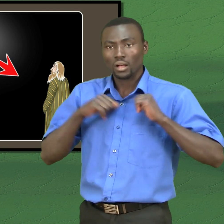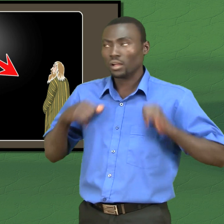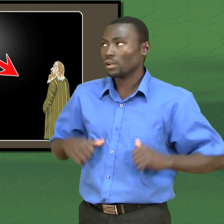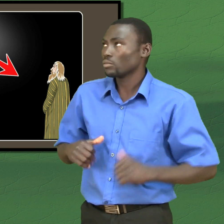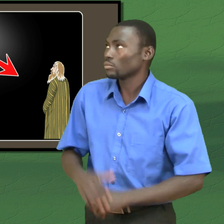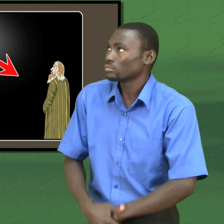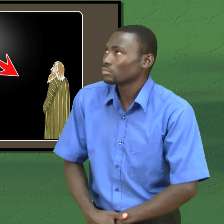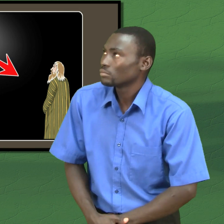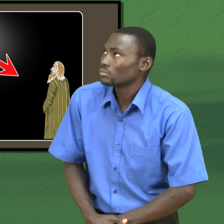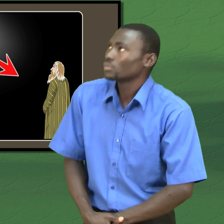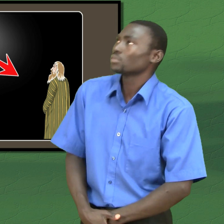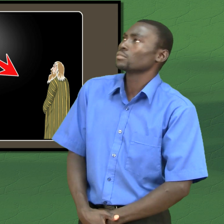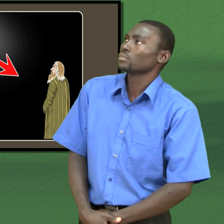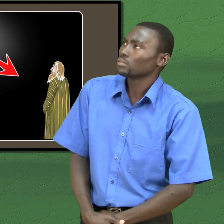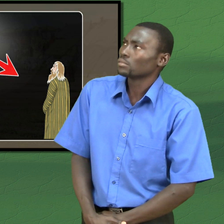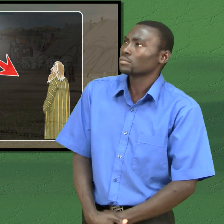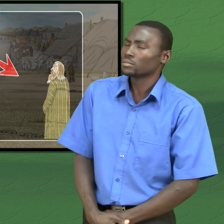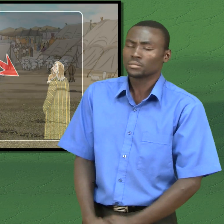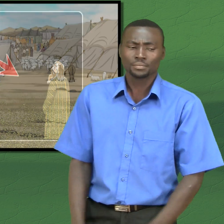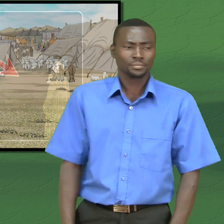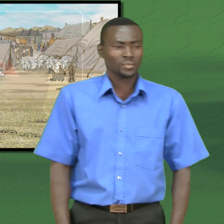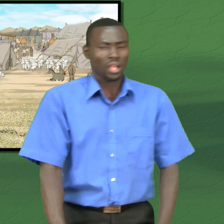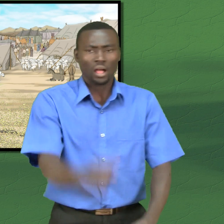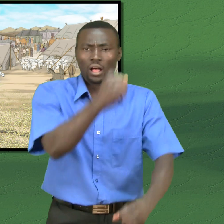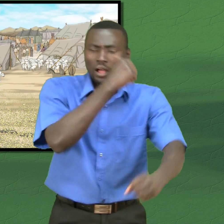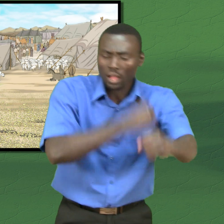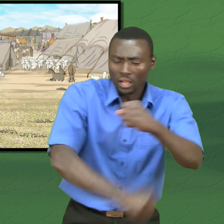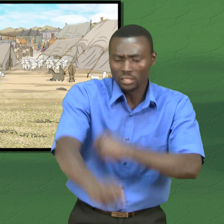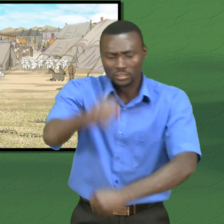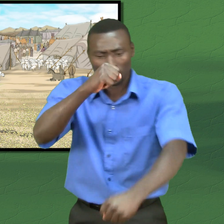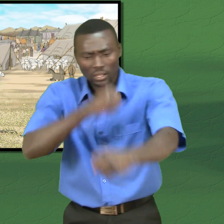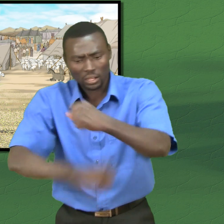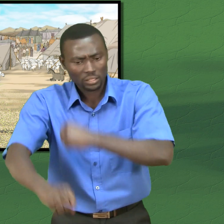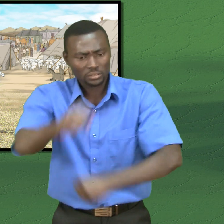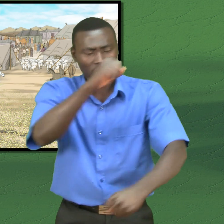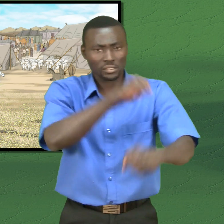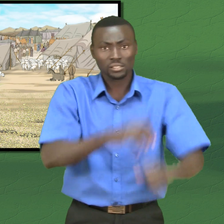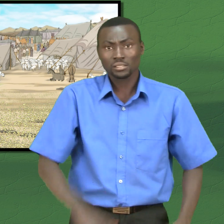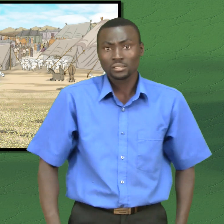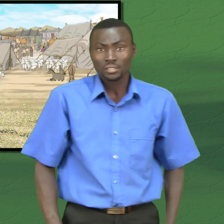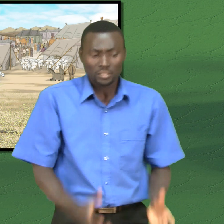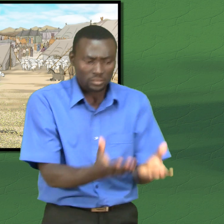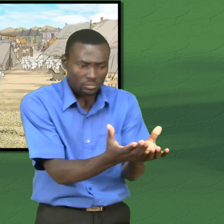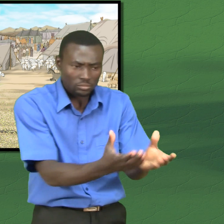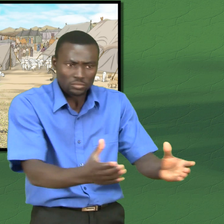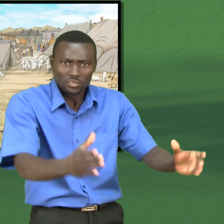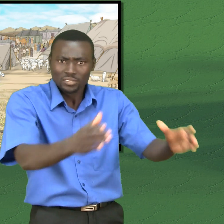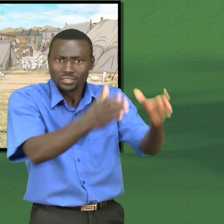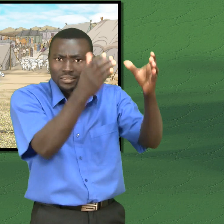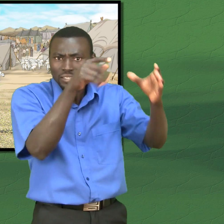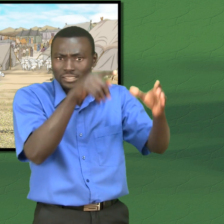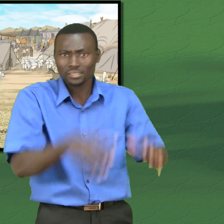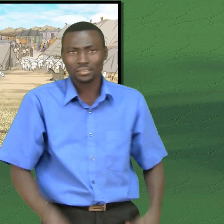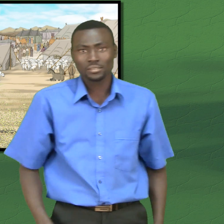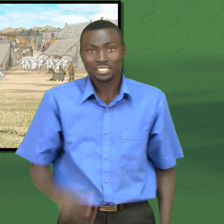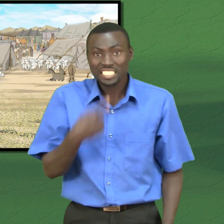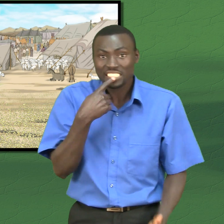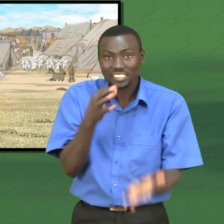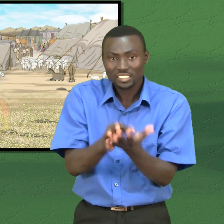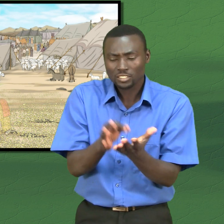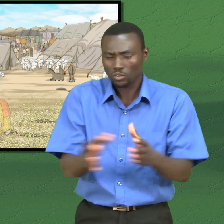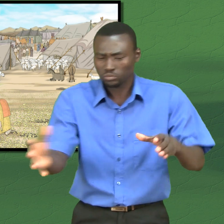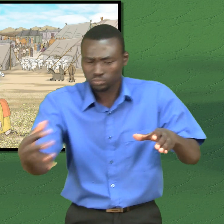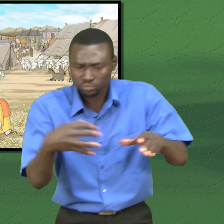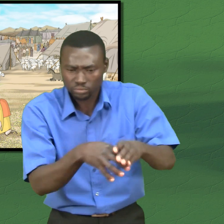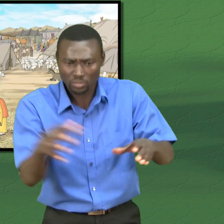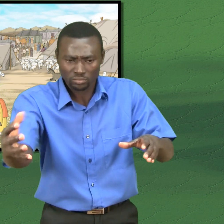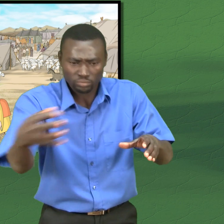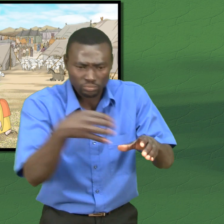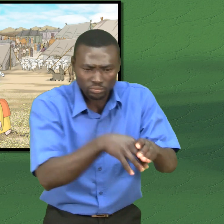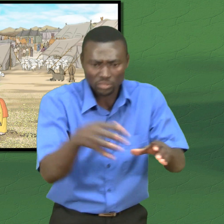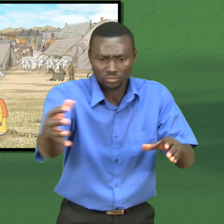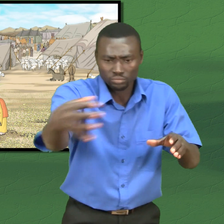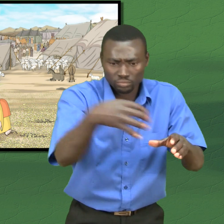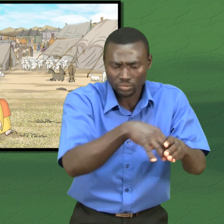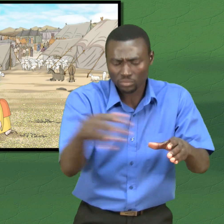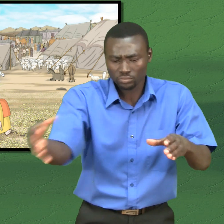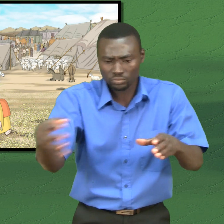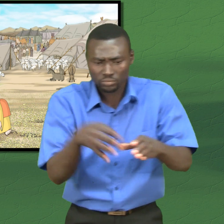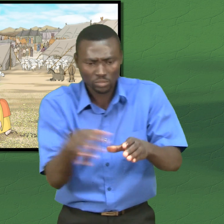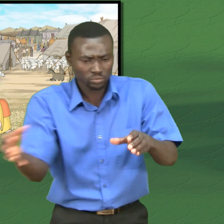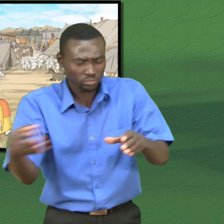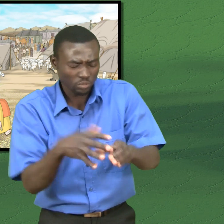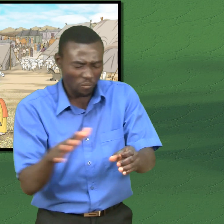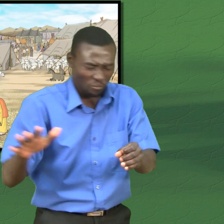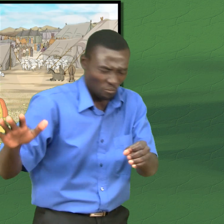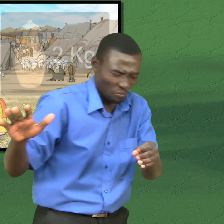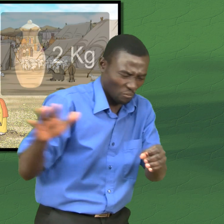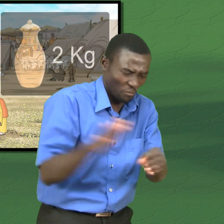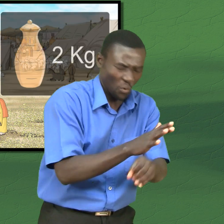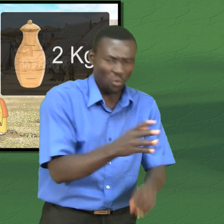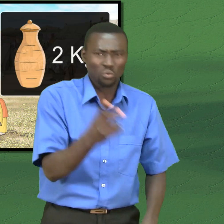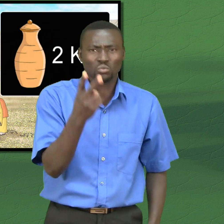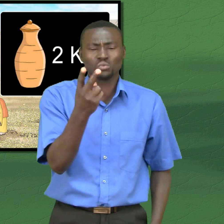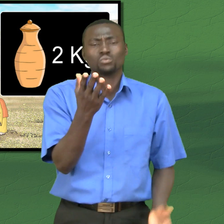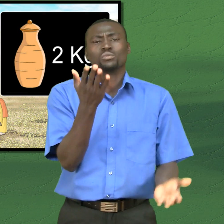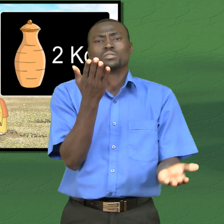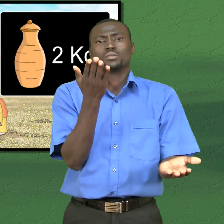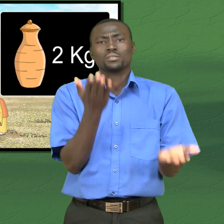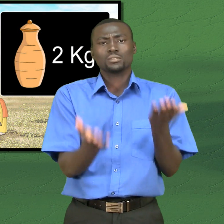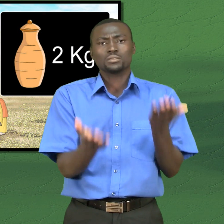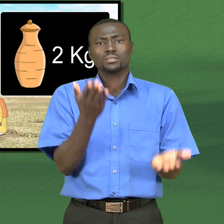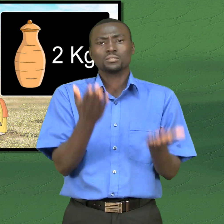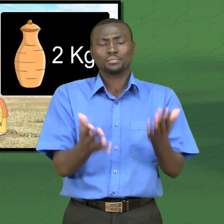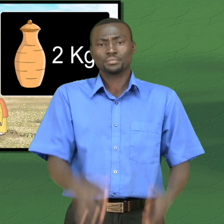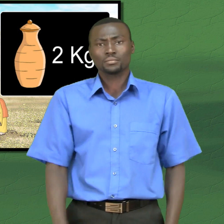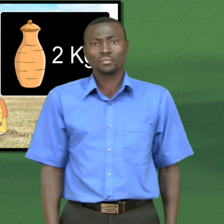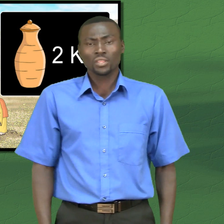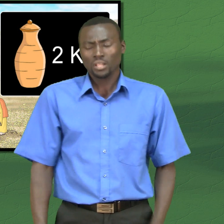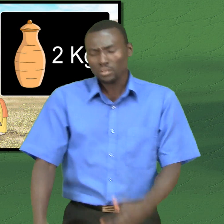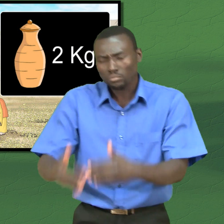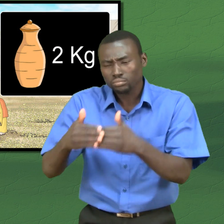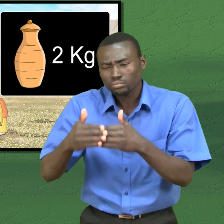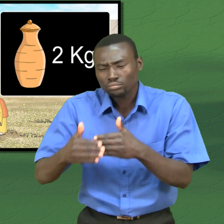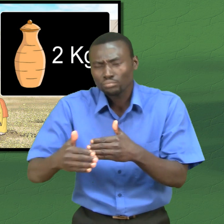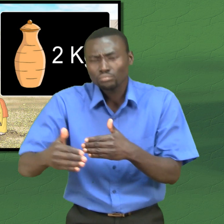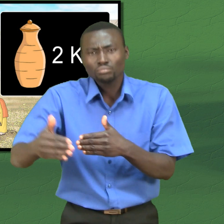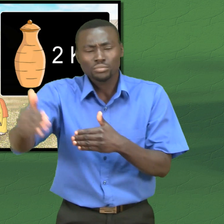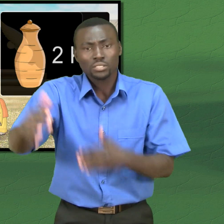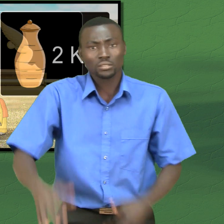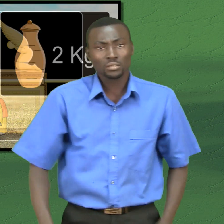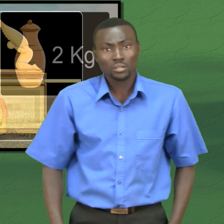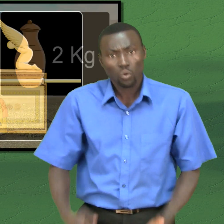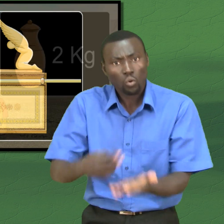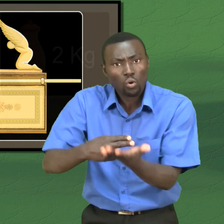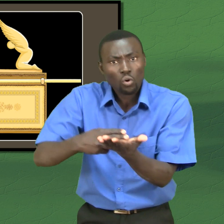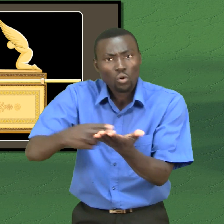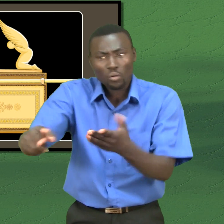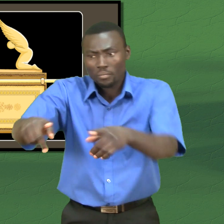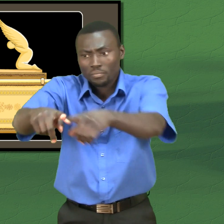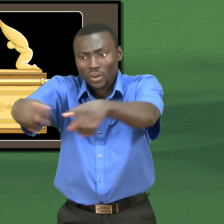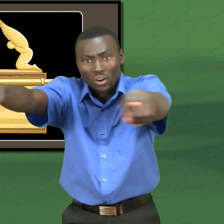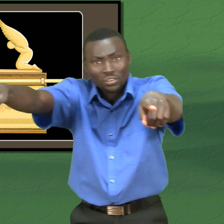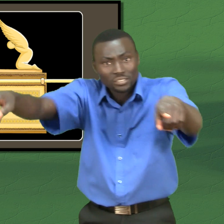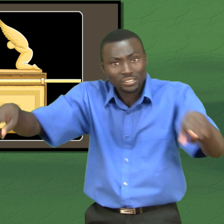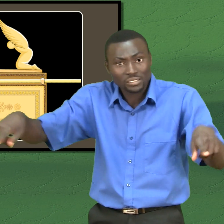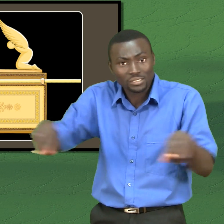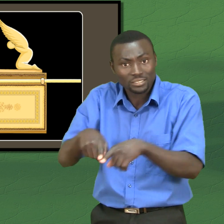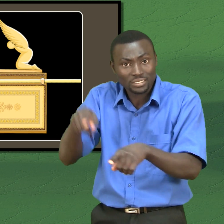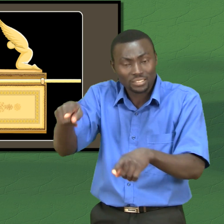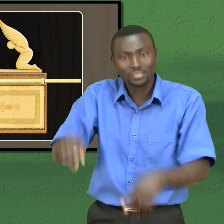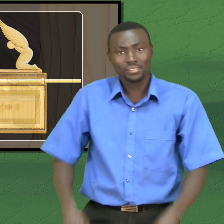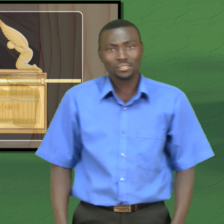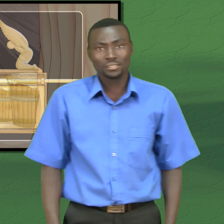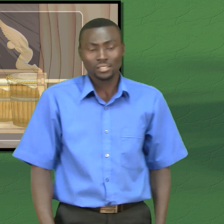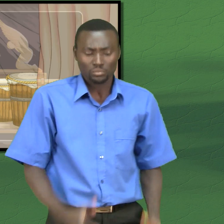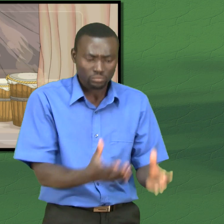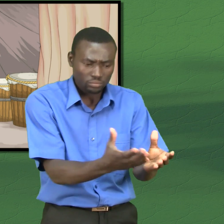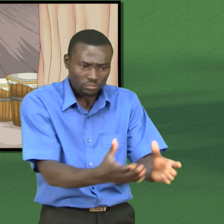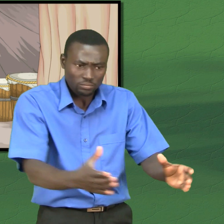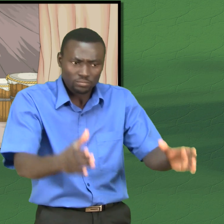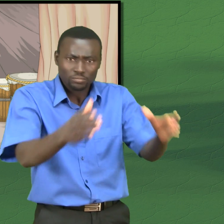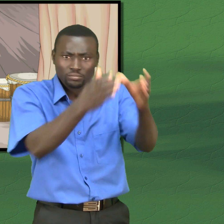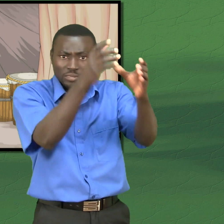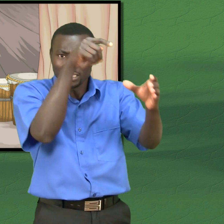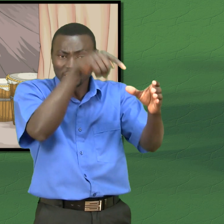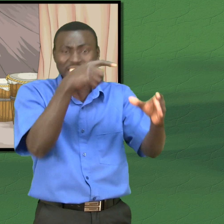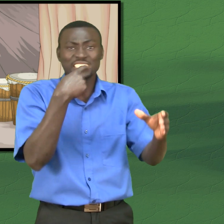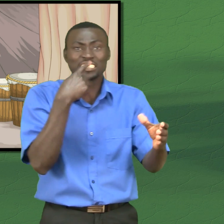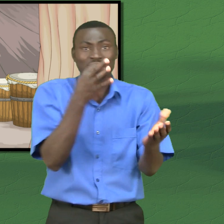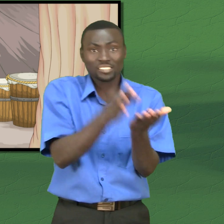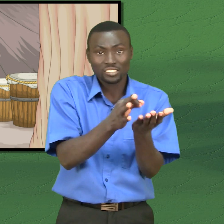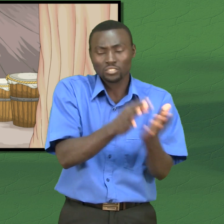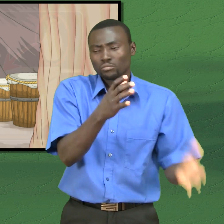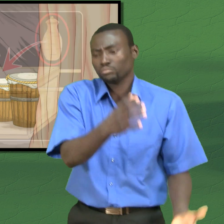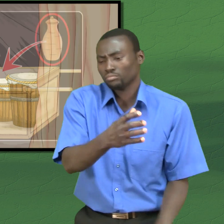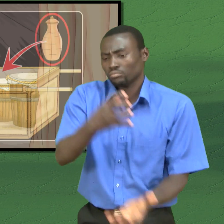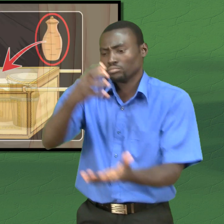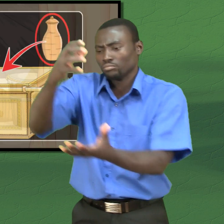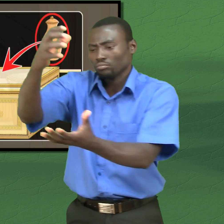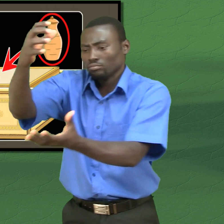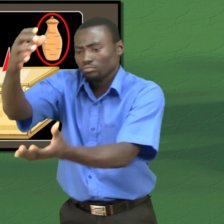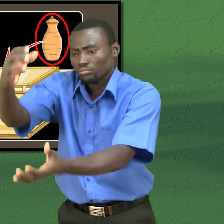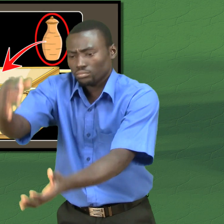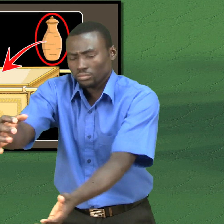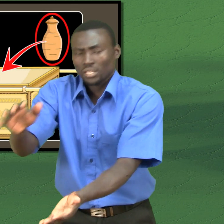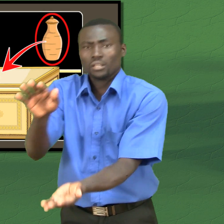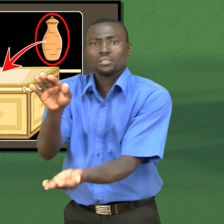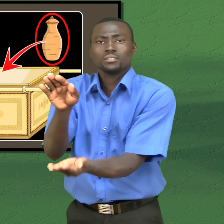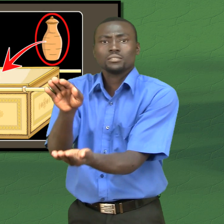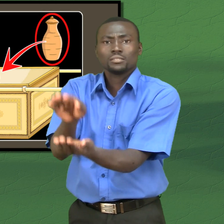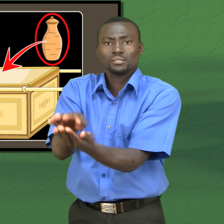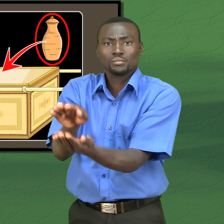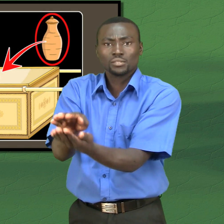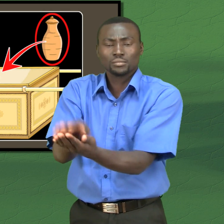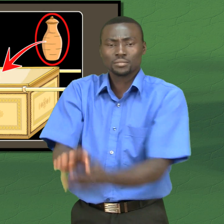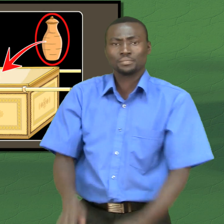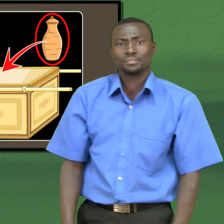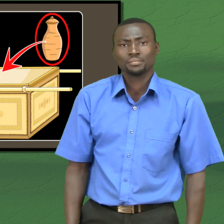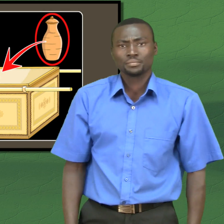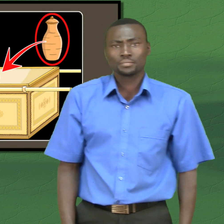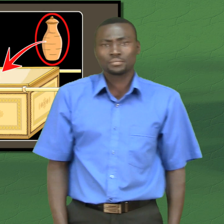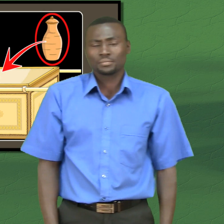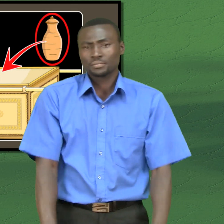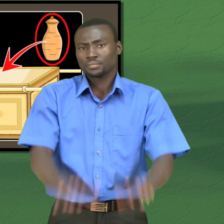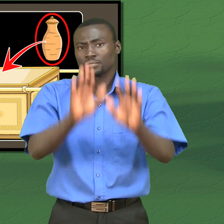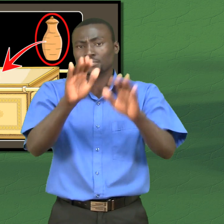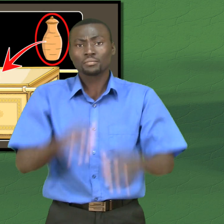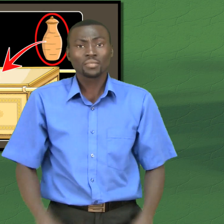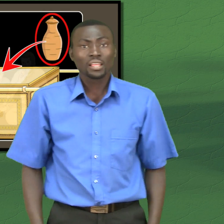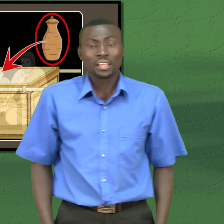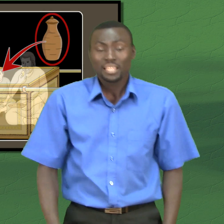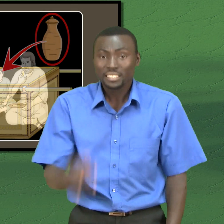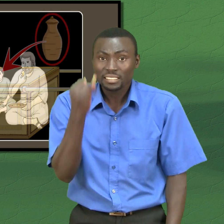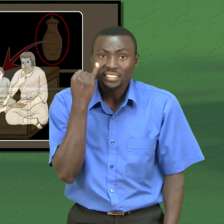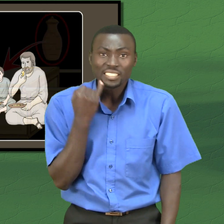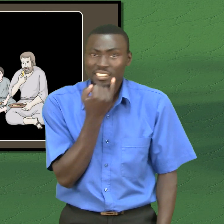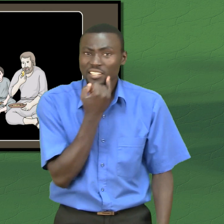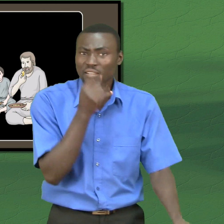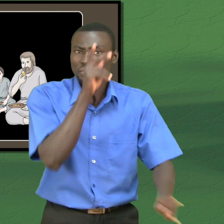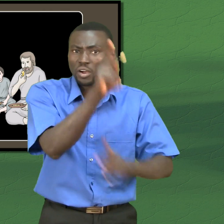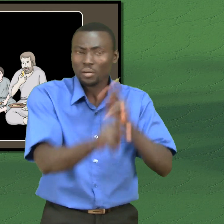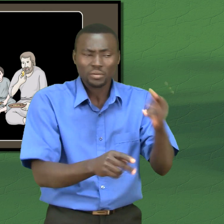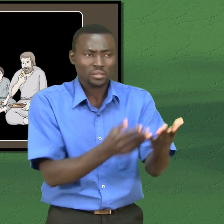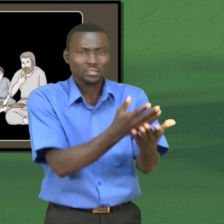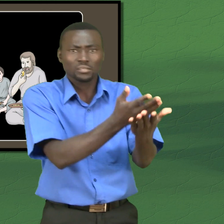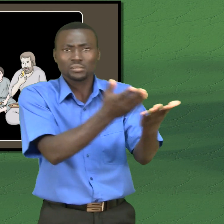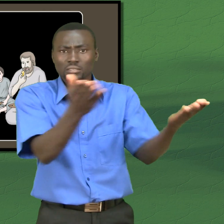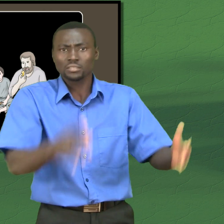And Aaron placed it in front of the Testimony, to be preserved just as the LORD had commanded Moses.